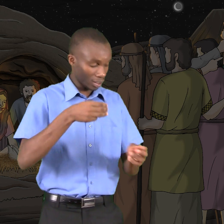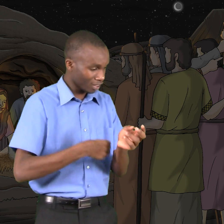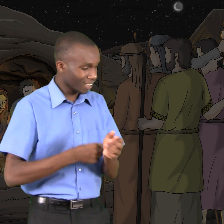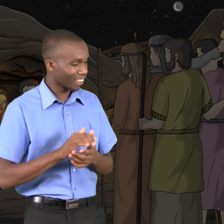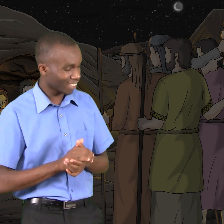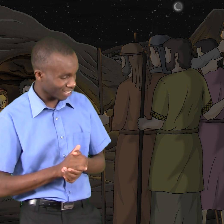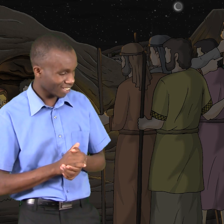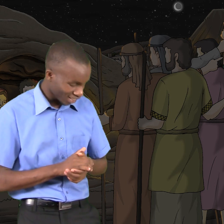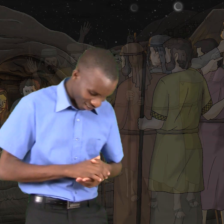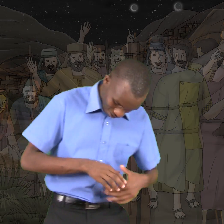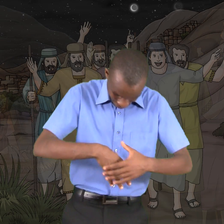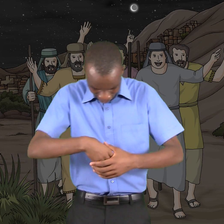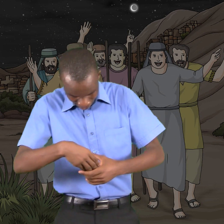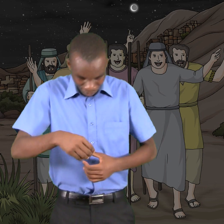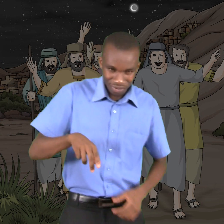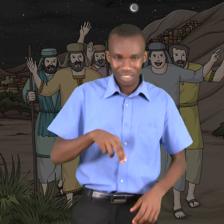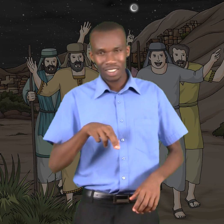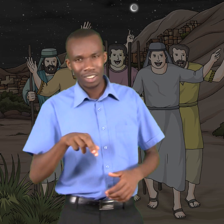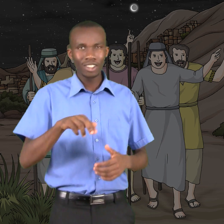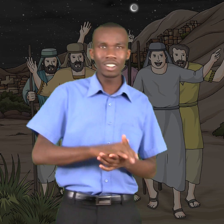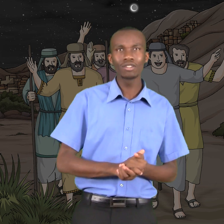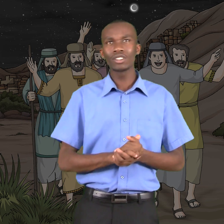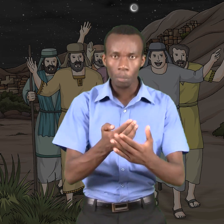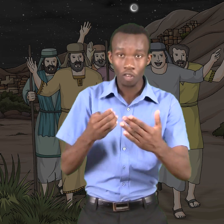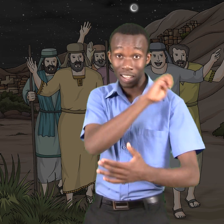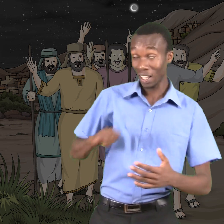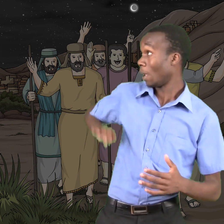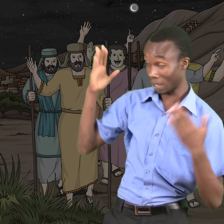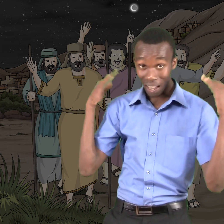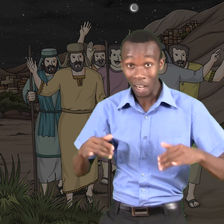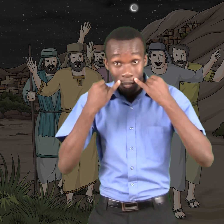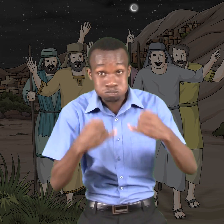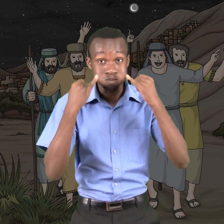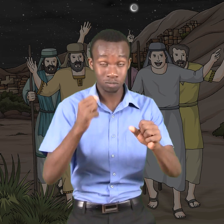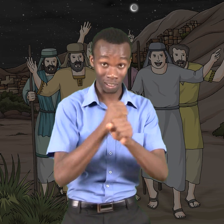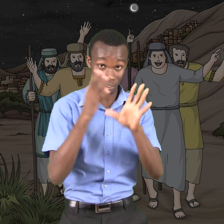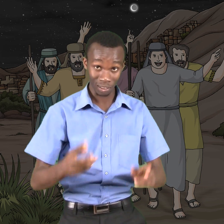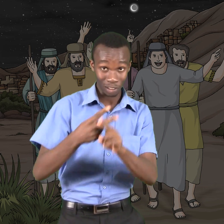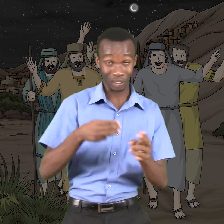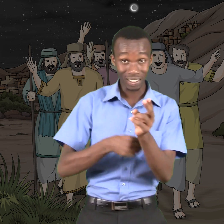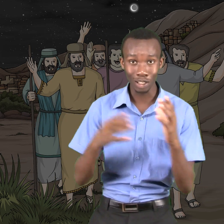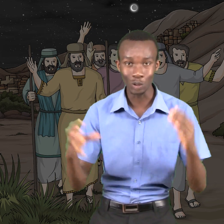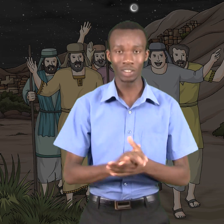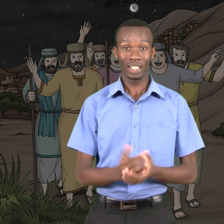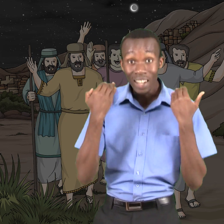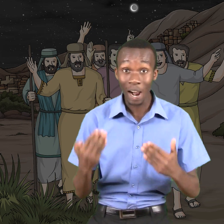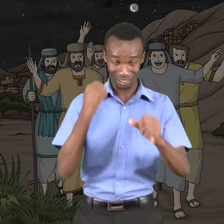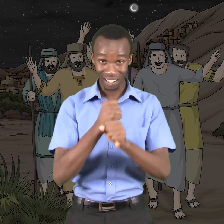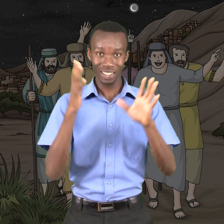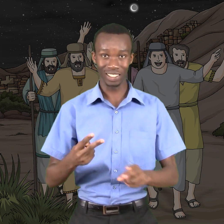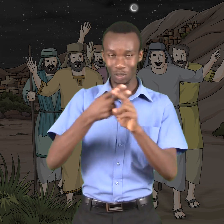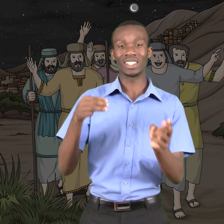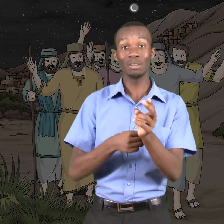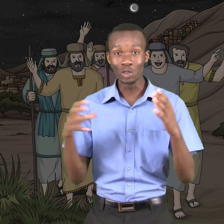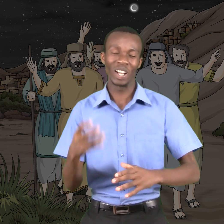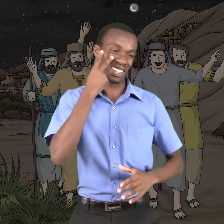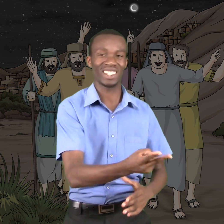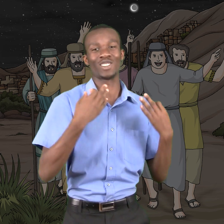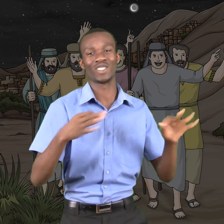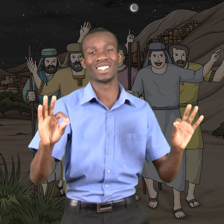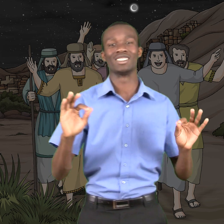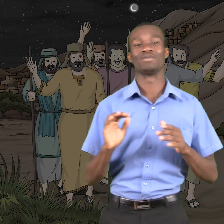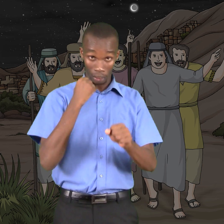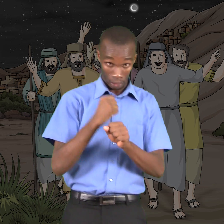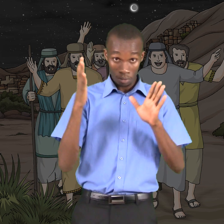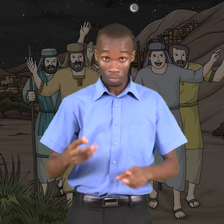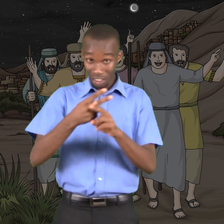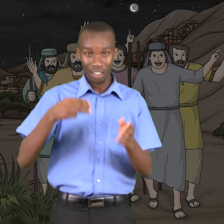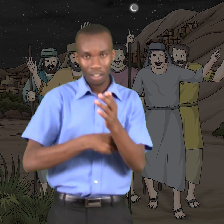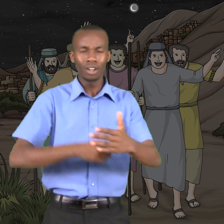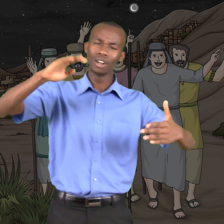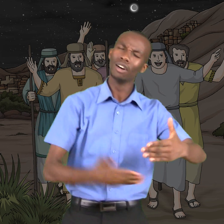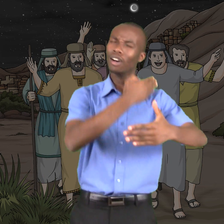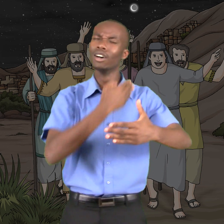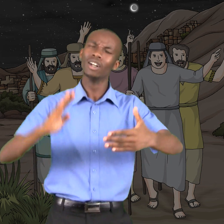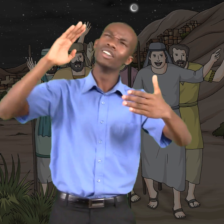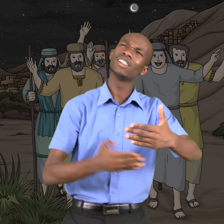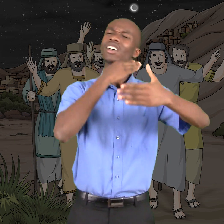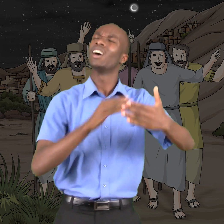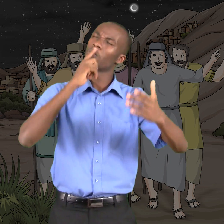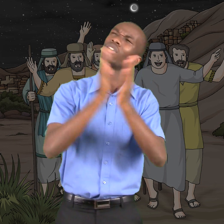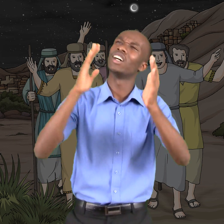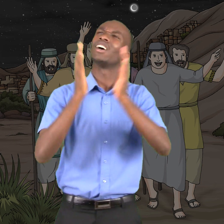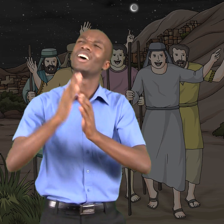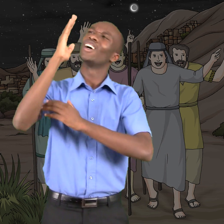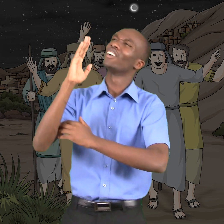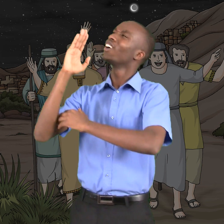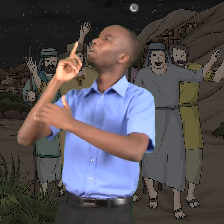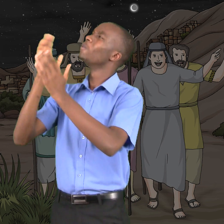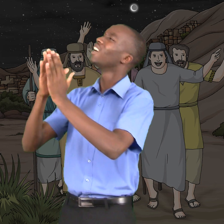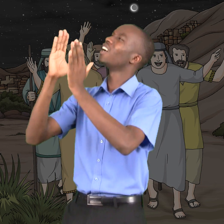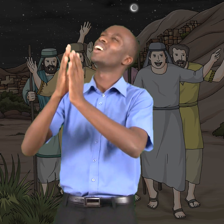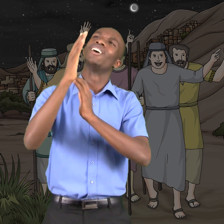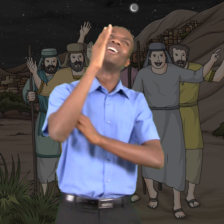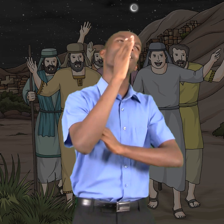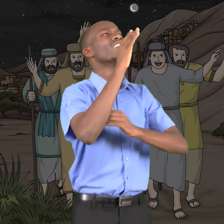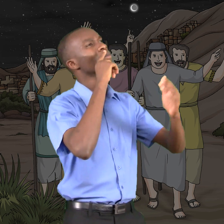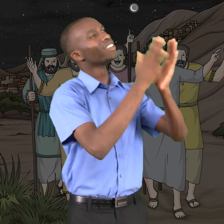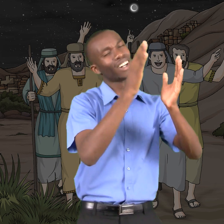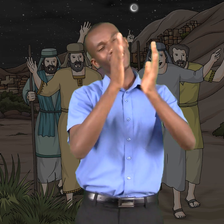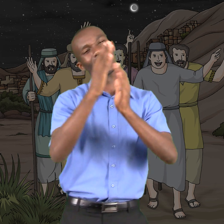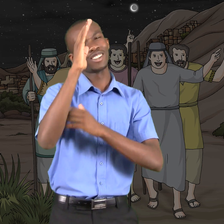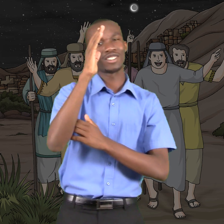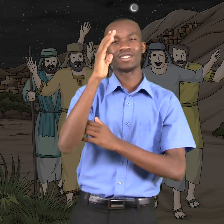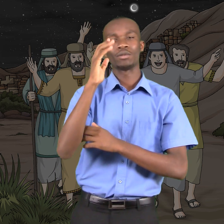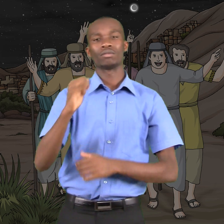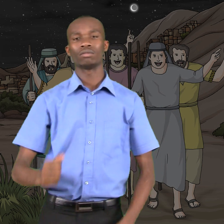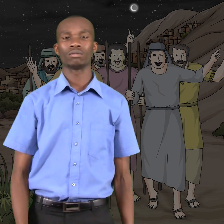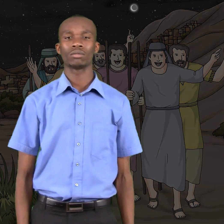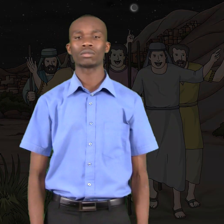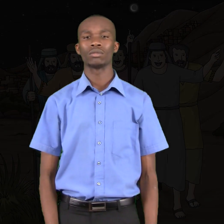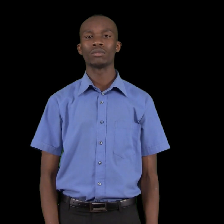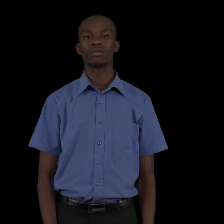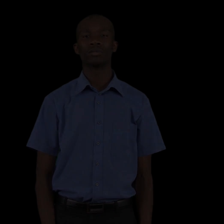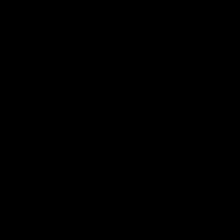The shepherds returned, glorifying and praising God for all they had heard and seen, which was just as the angel had told them.